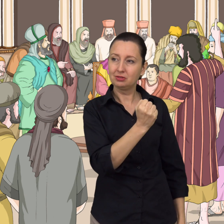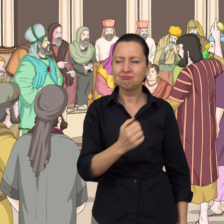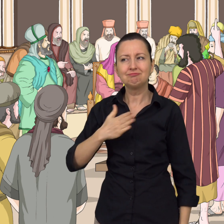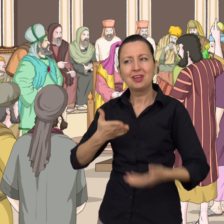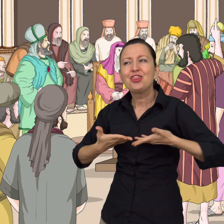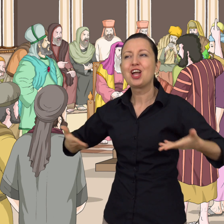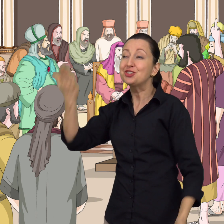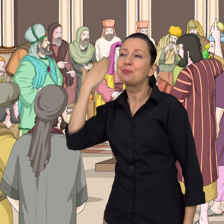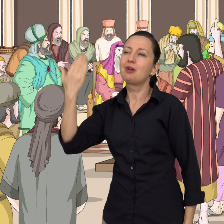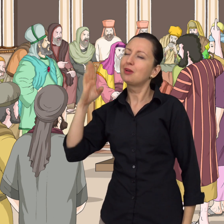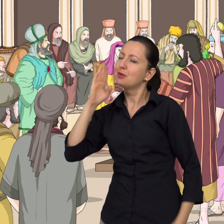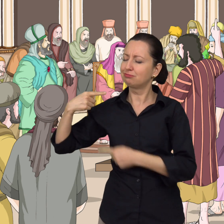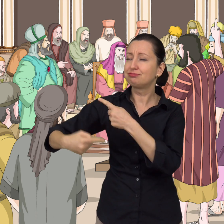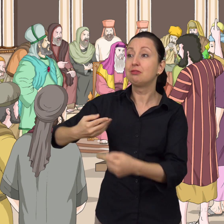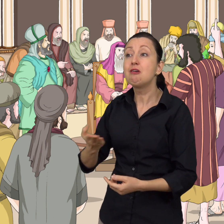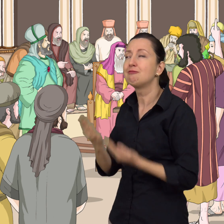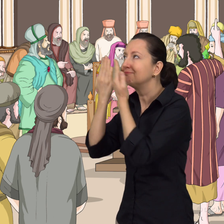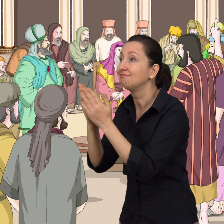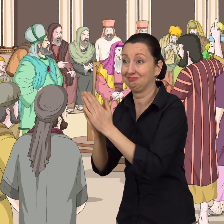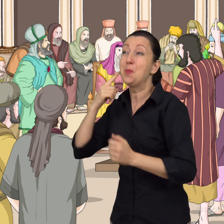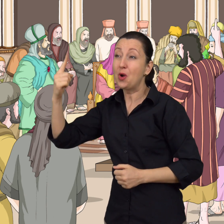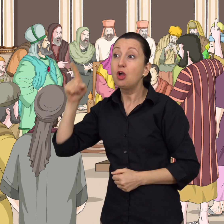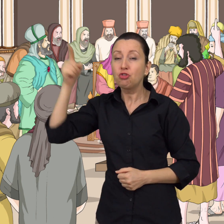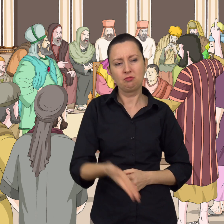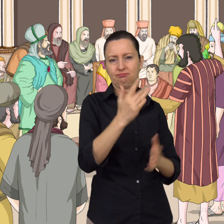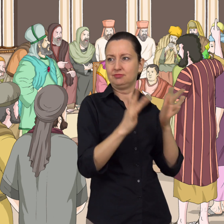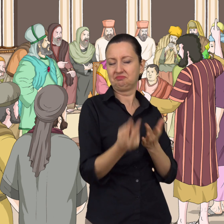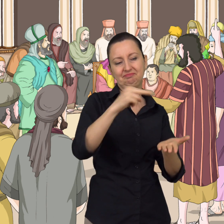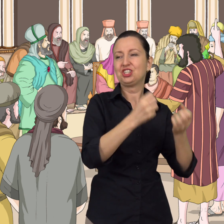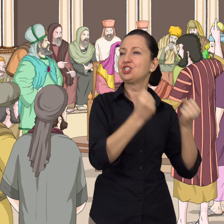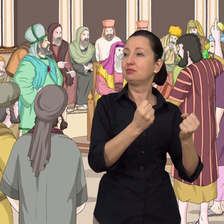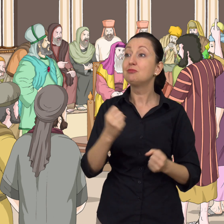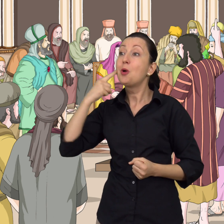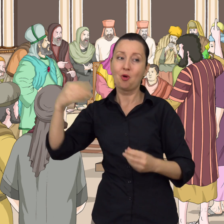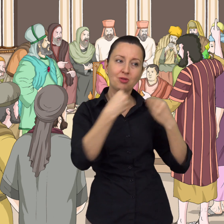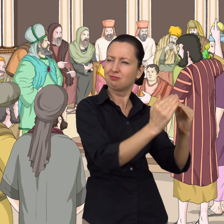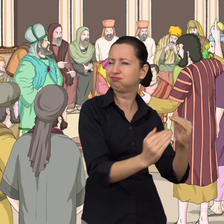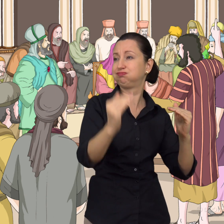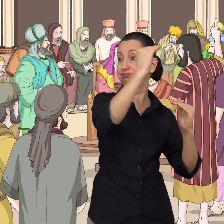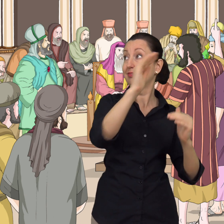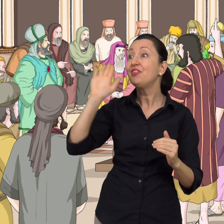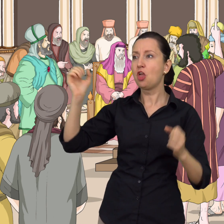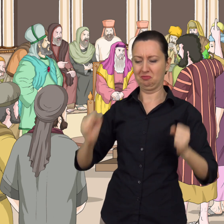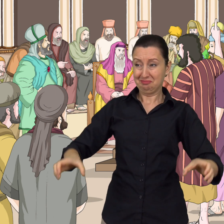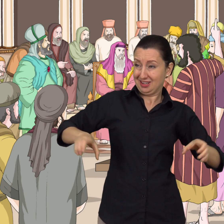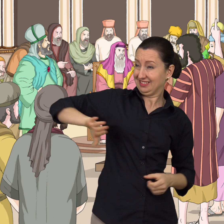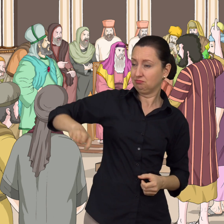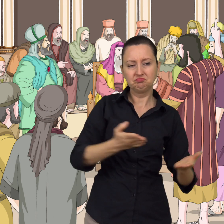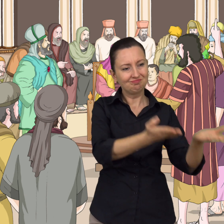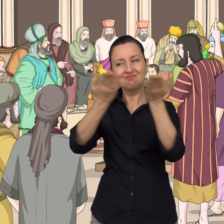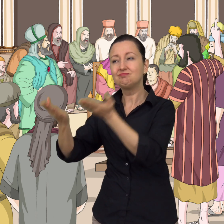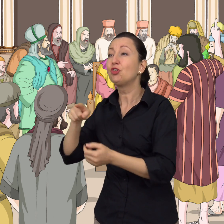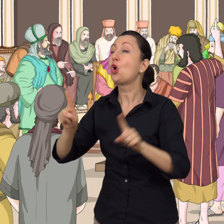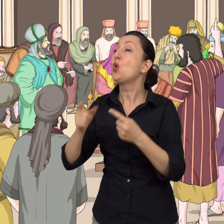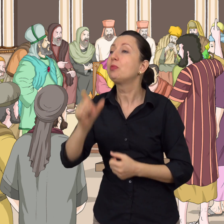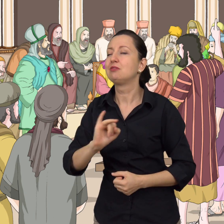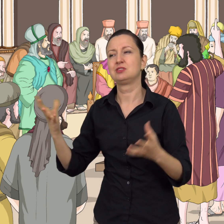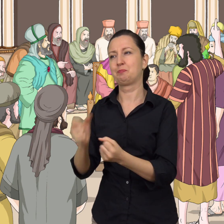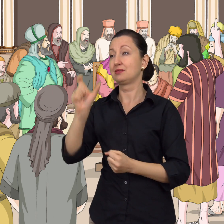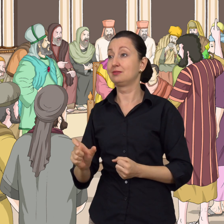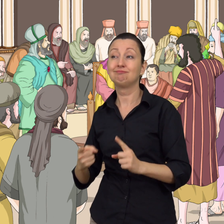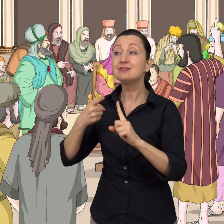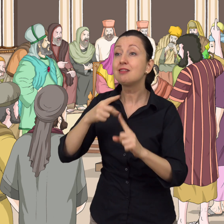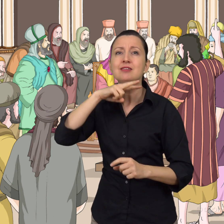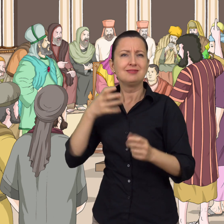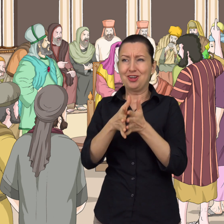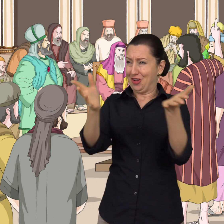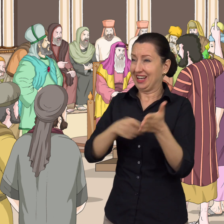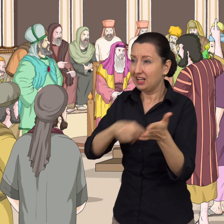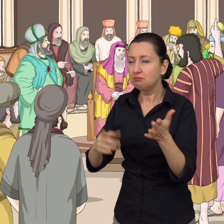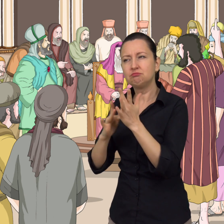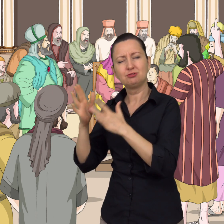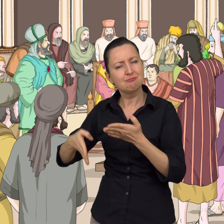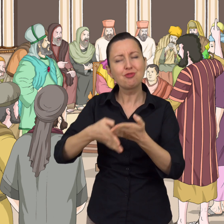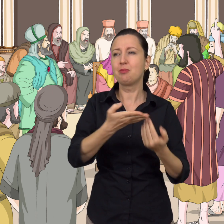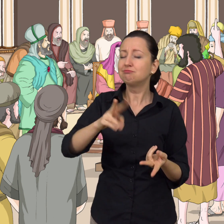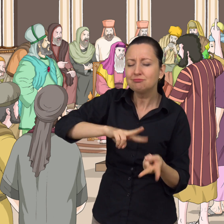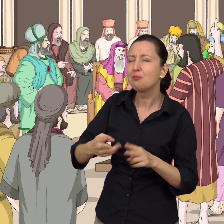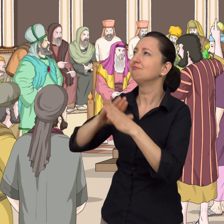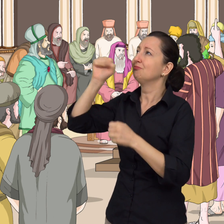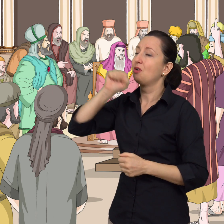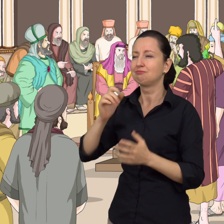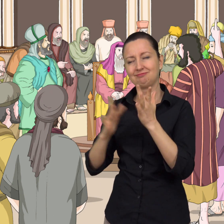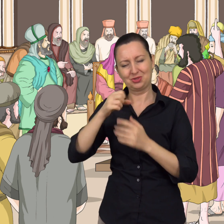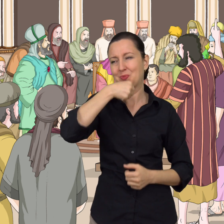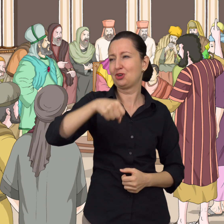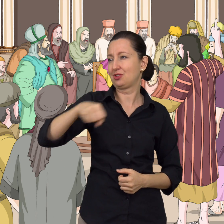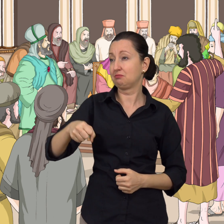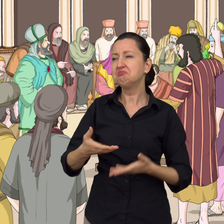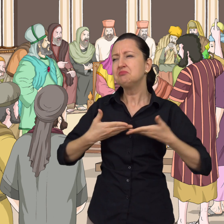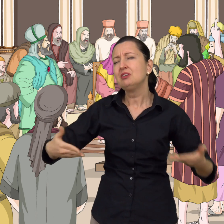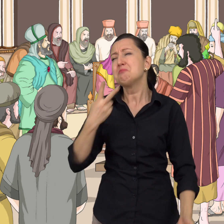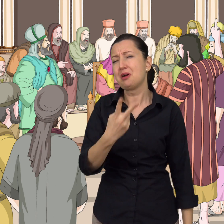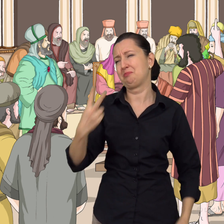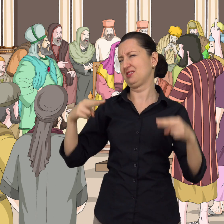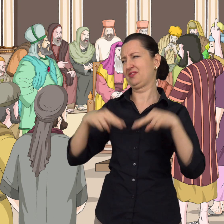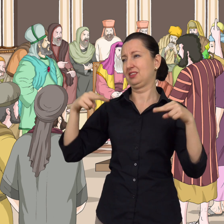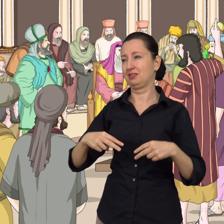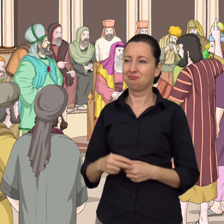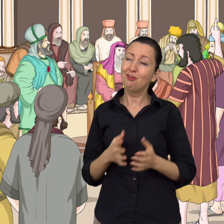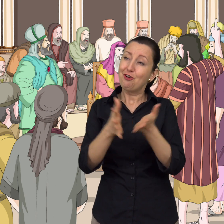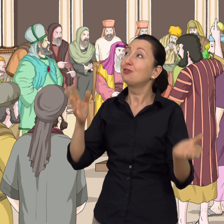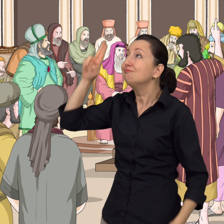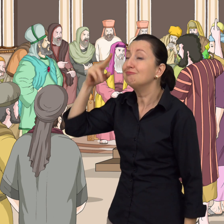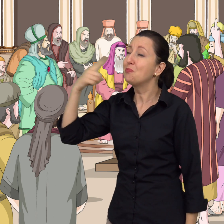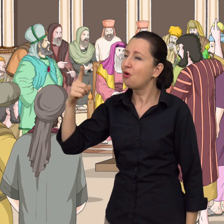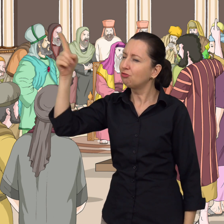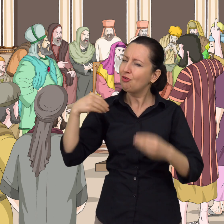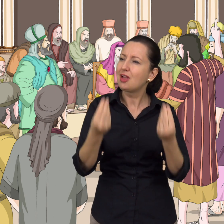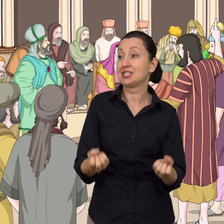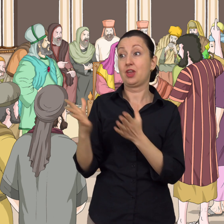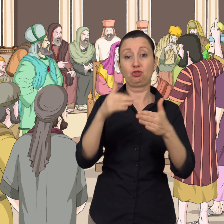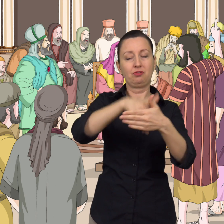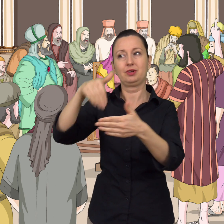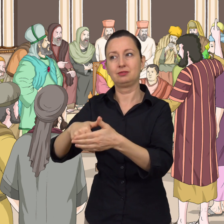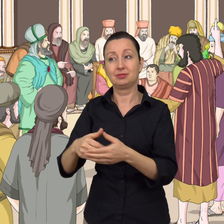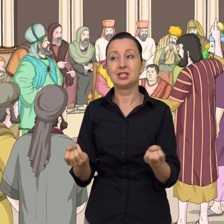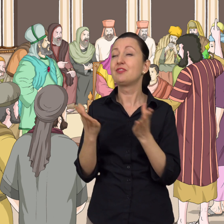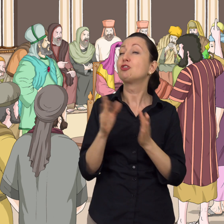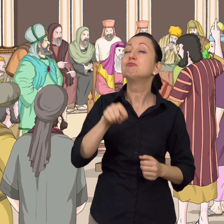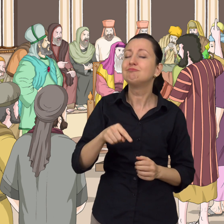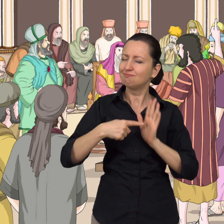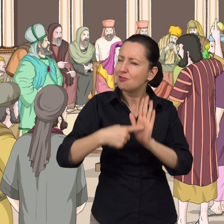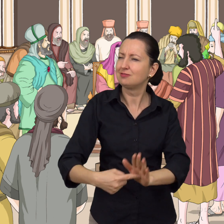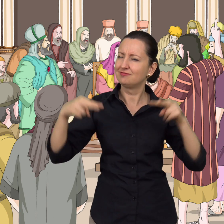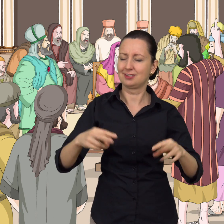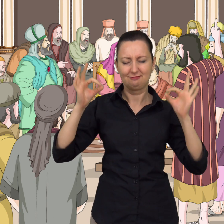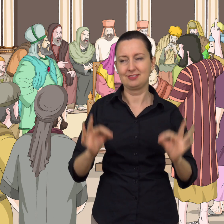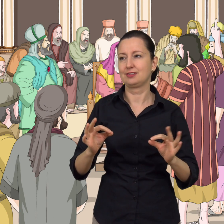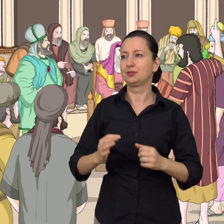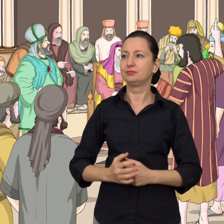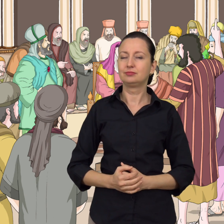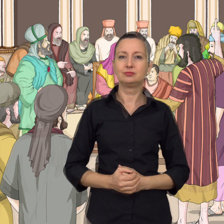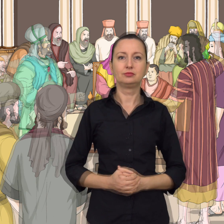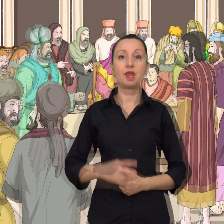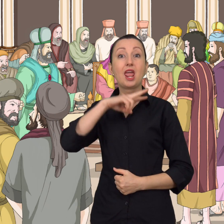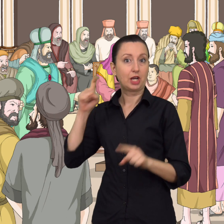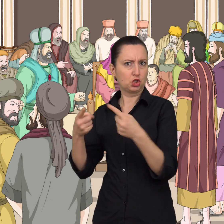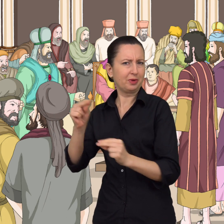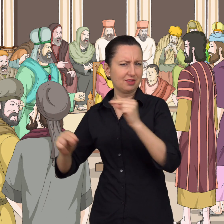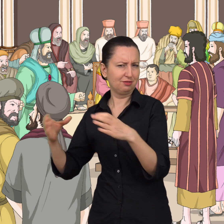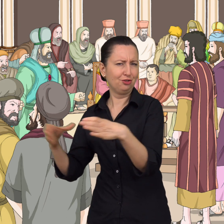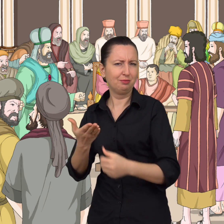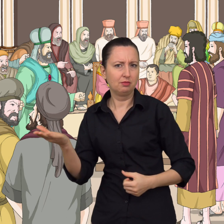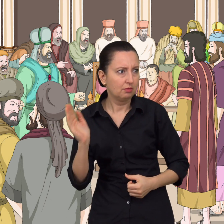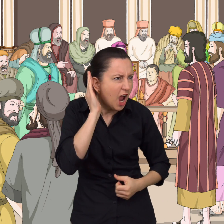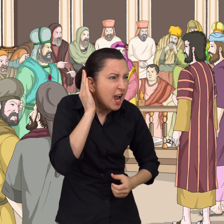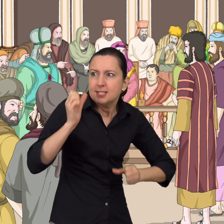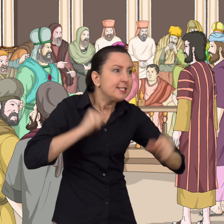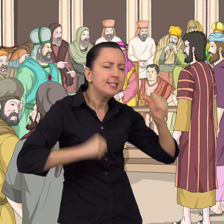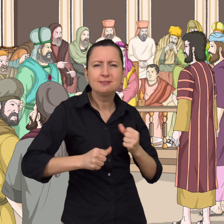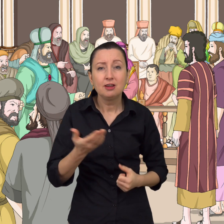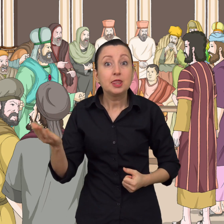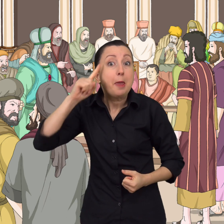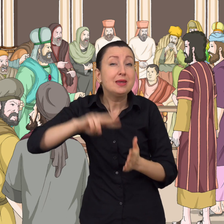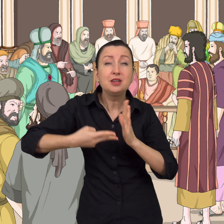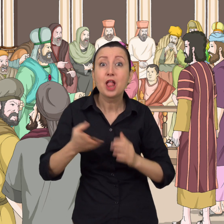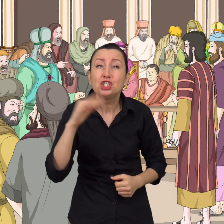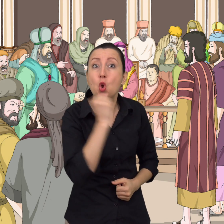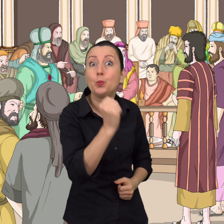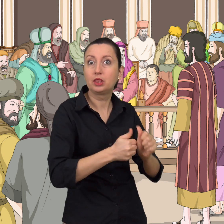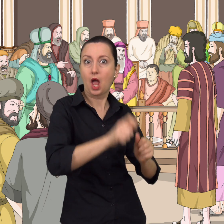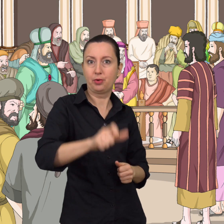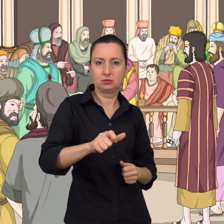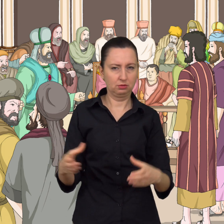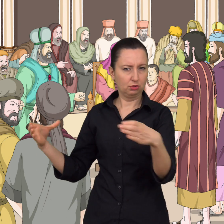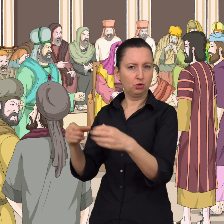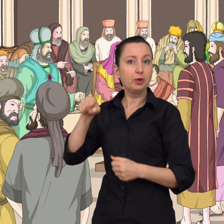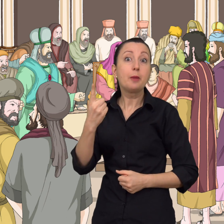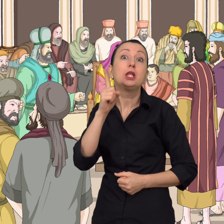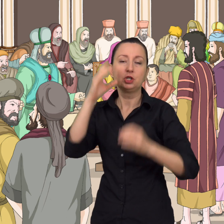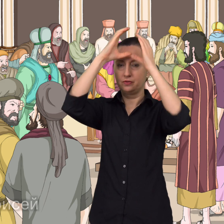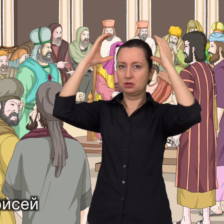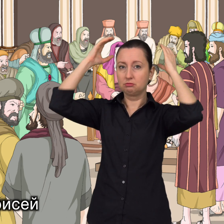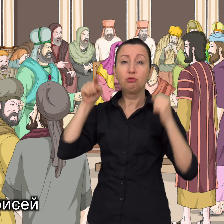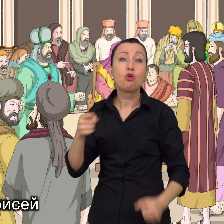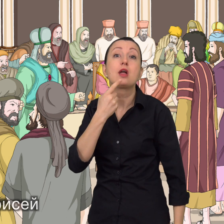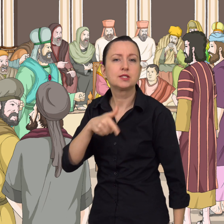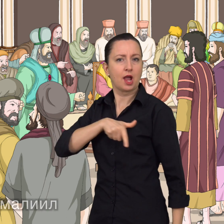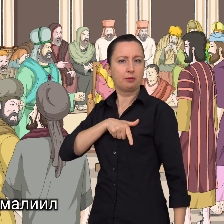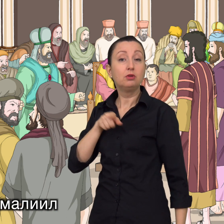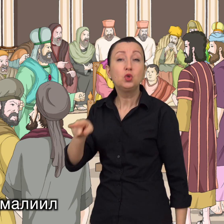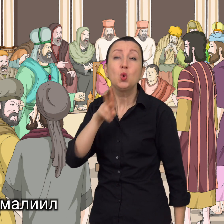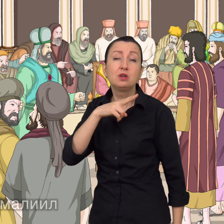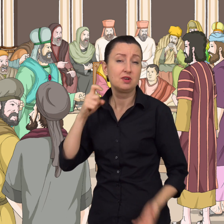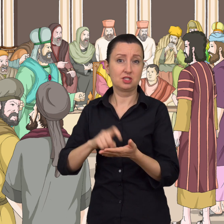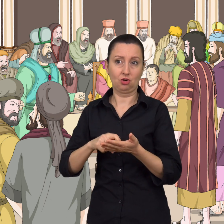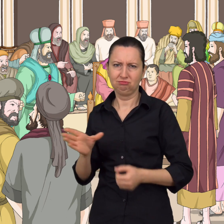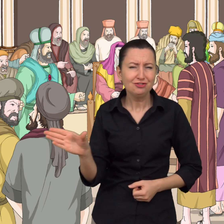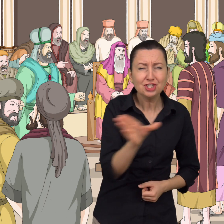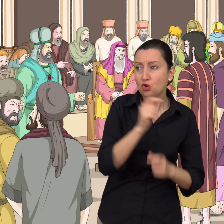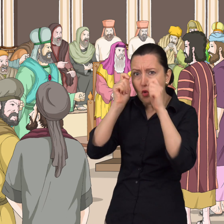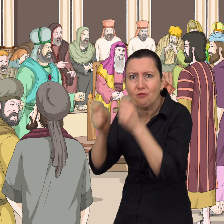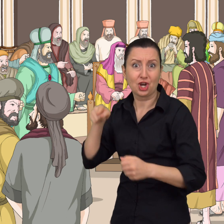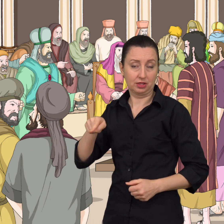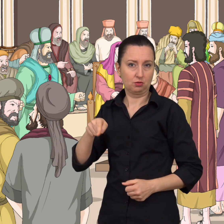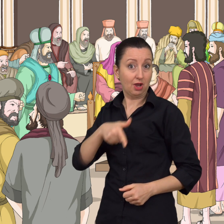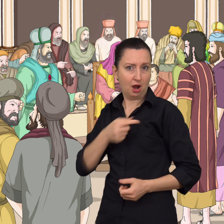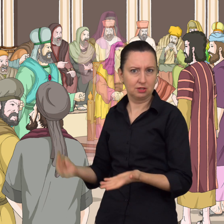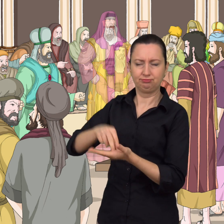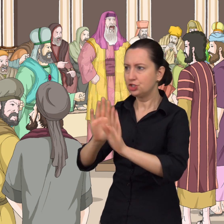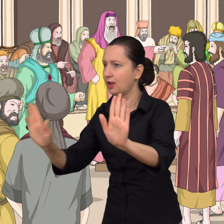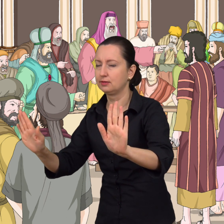The God of our fathers raised up Jesus, whom you had killed by hanging Him on a tree. God exalted Him to His right hand as Prince and Savior, in order to grant repentance and forgiveness of sins to Israel. We are witnesses of these things, and so is the Holy Spirit, whom God has given to those who obey Him.” When the Council members heard this, they were enraged, and they resolved to put the apostles to death.